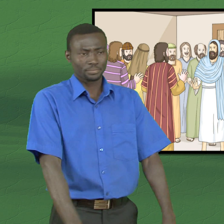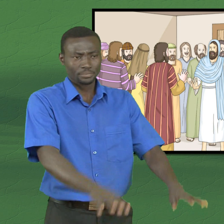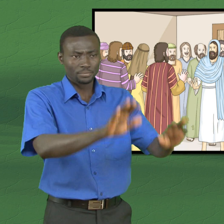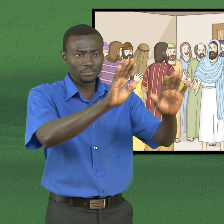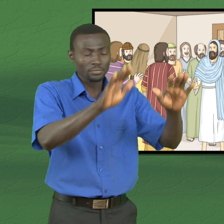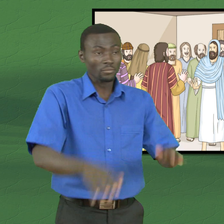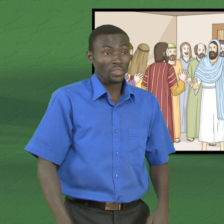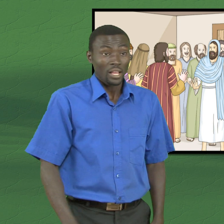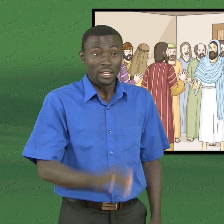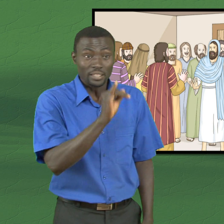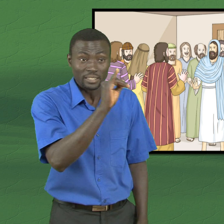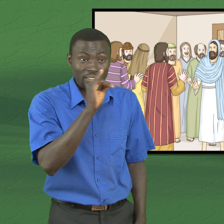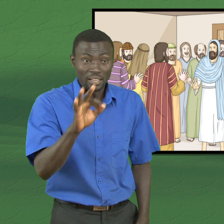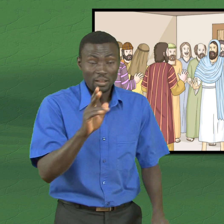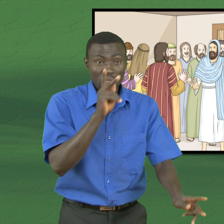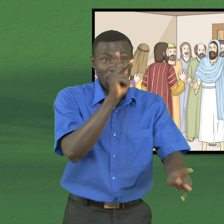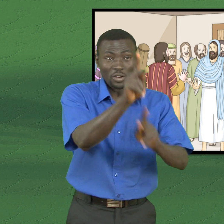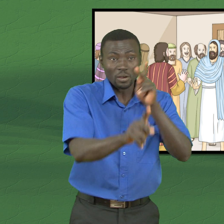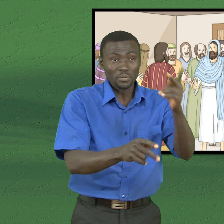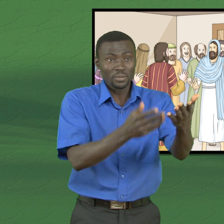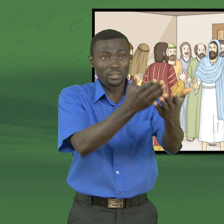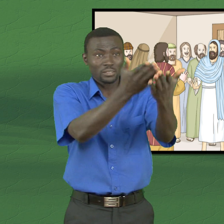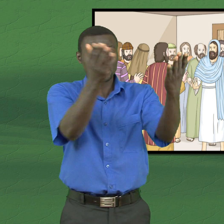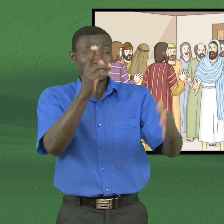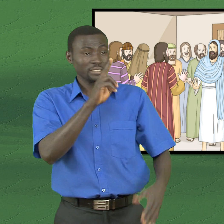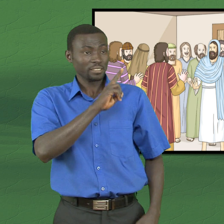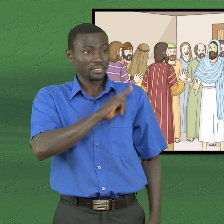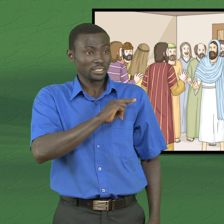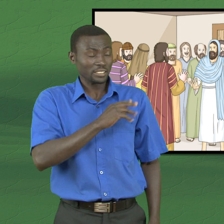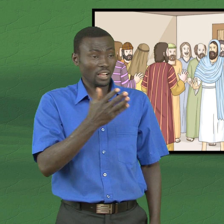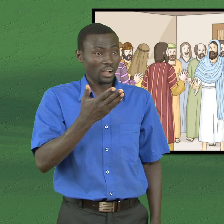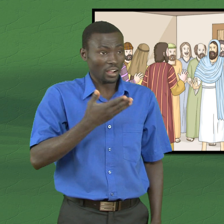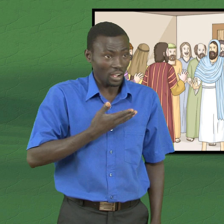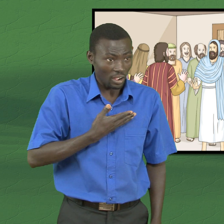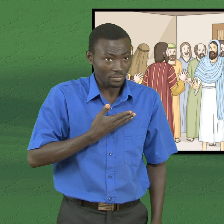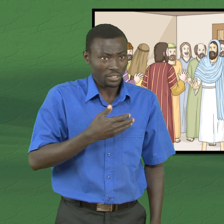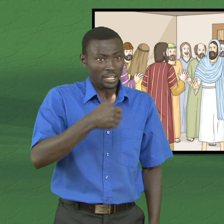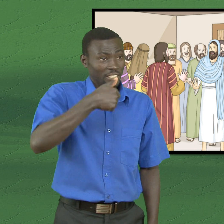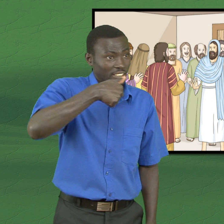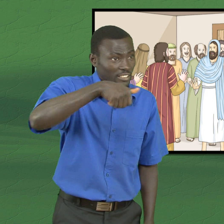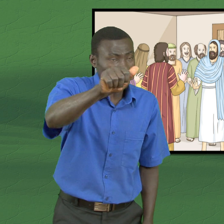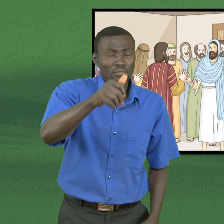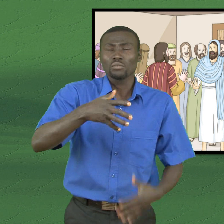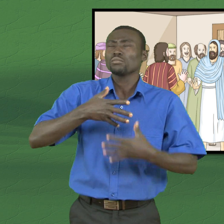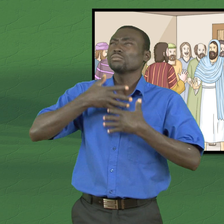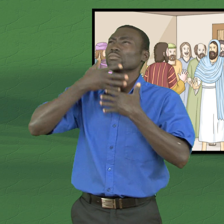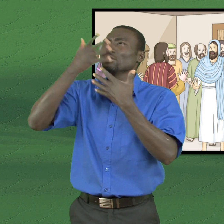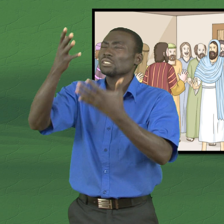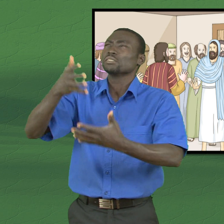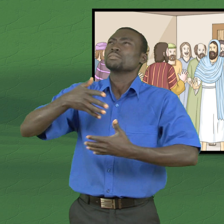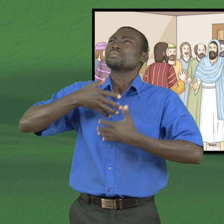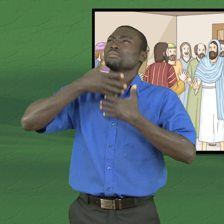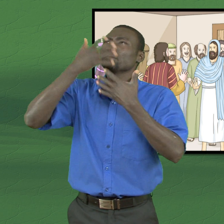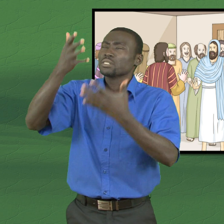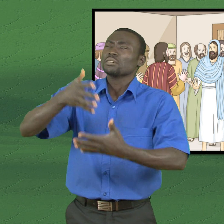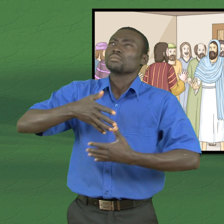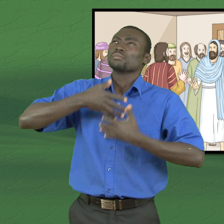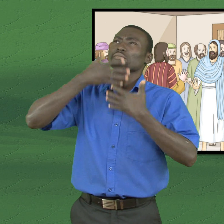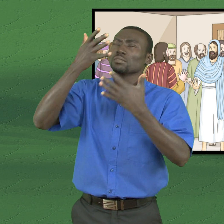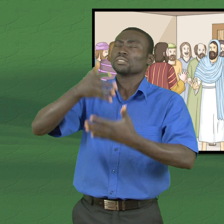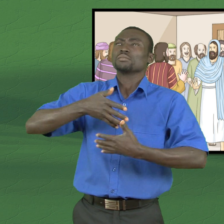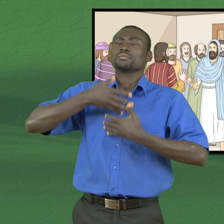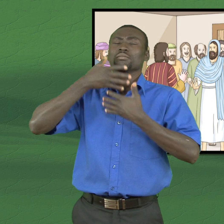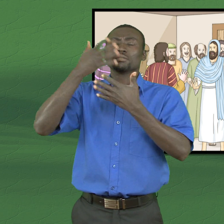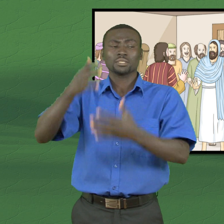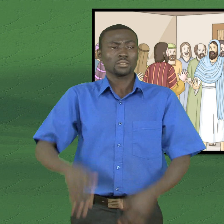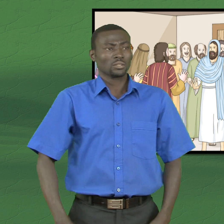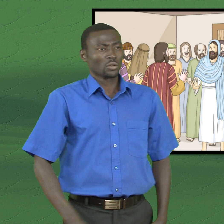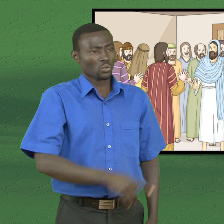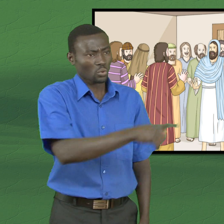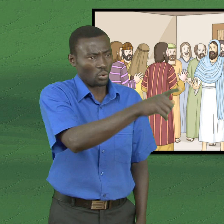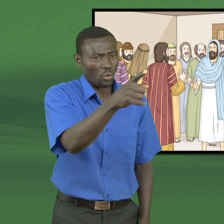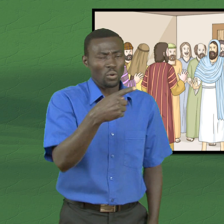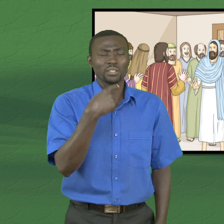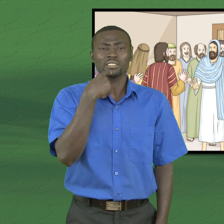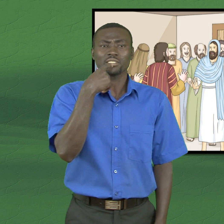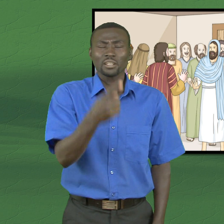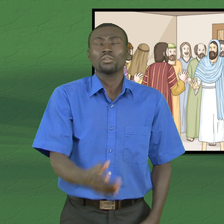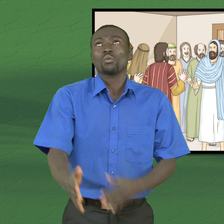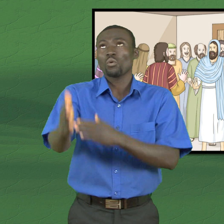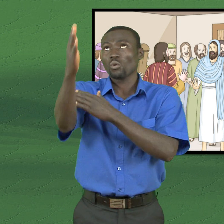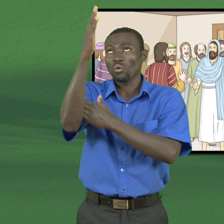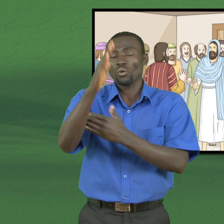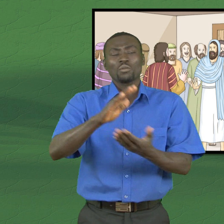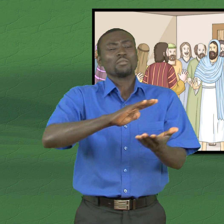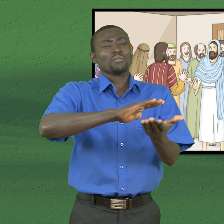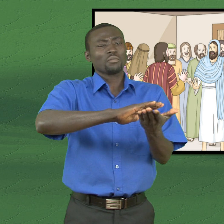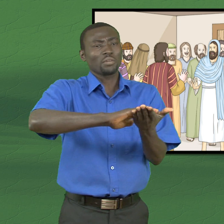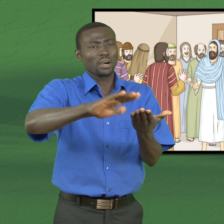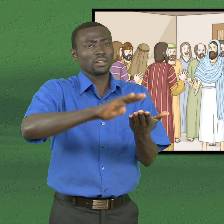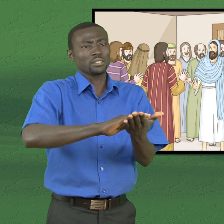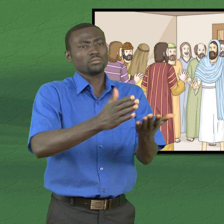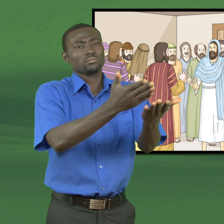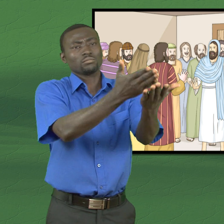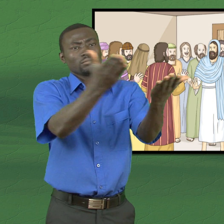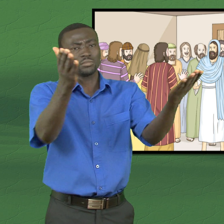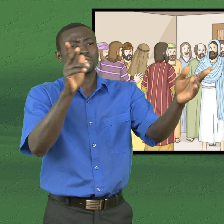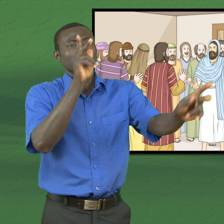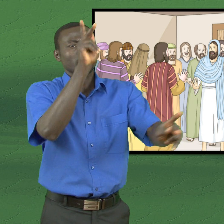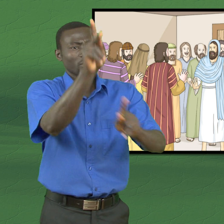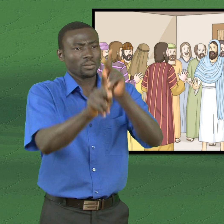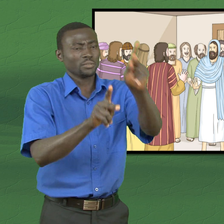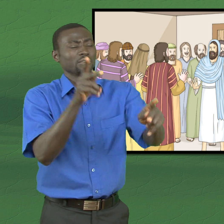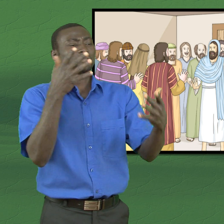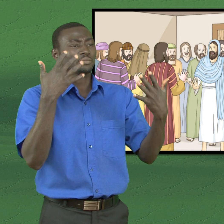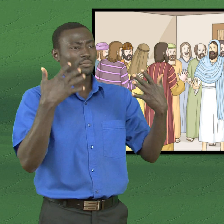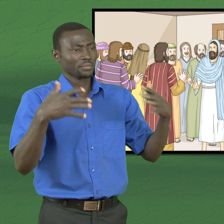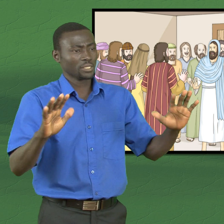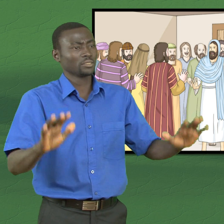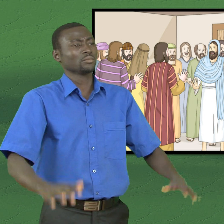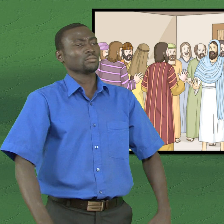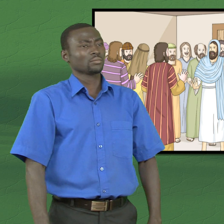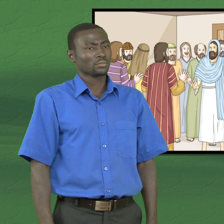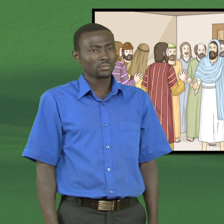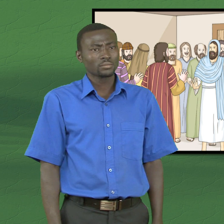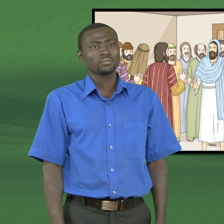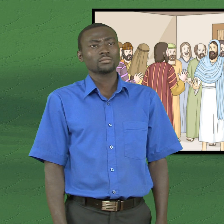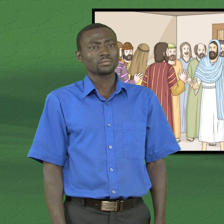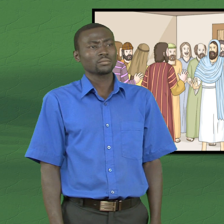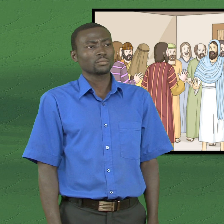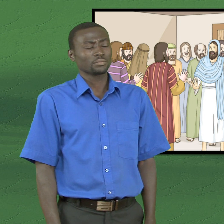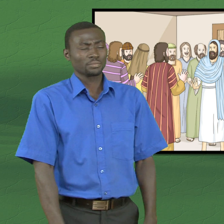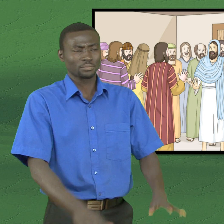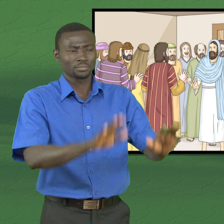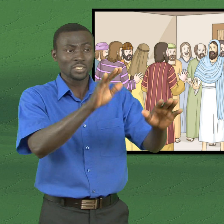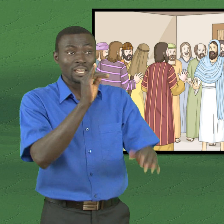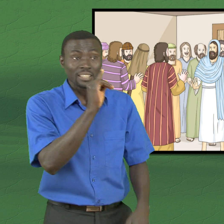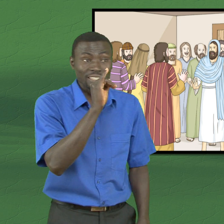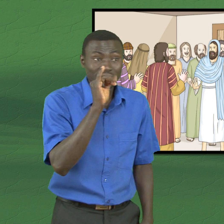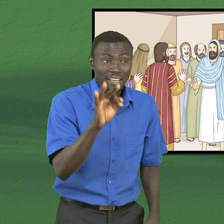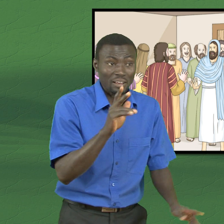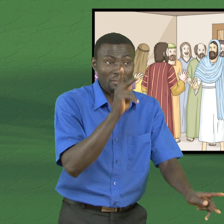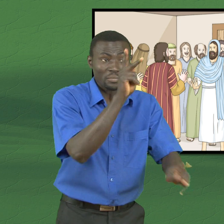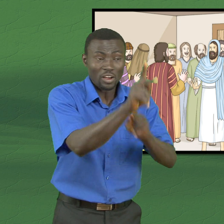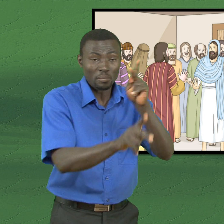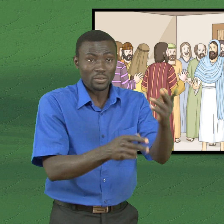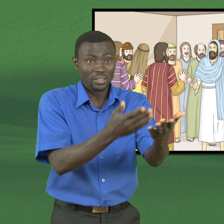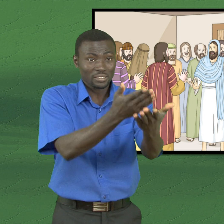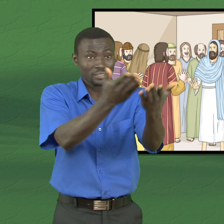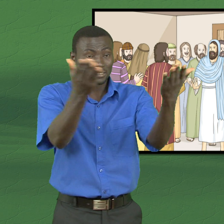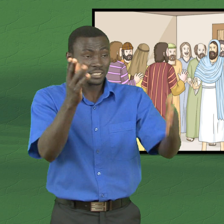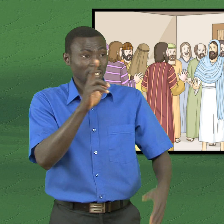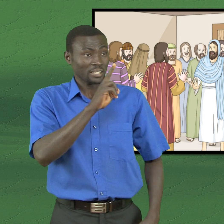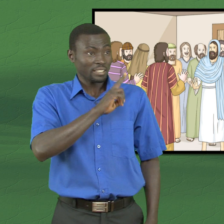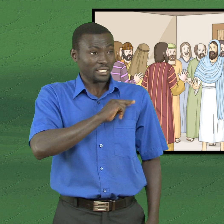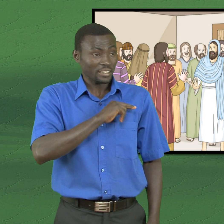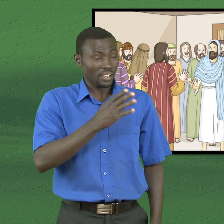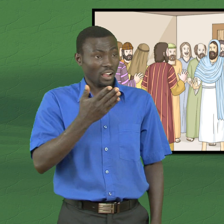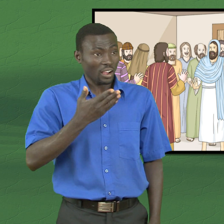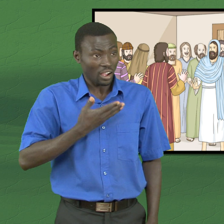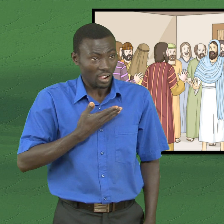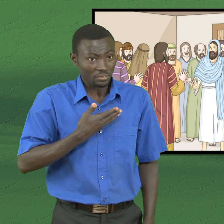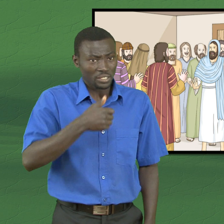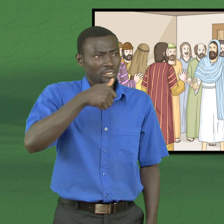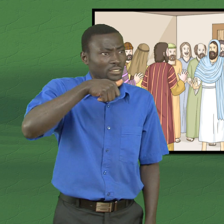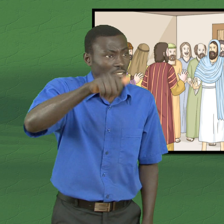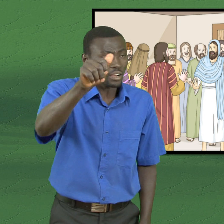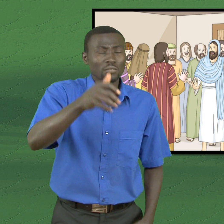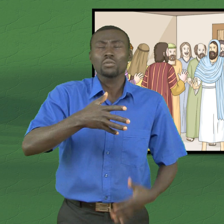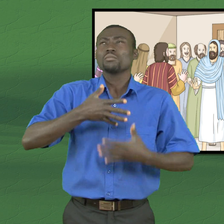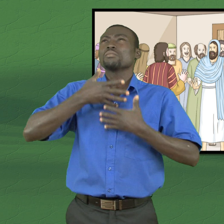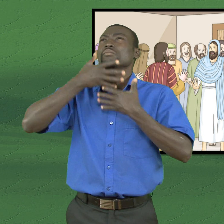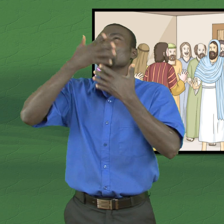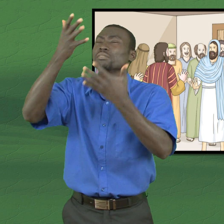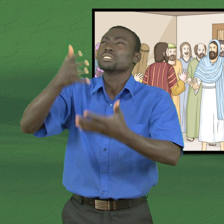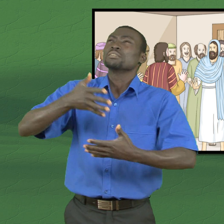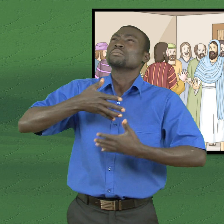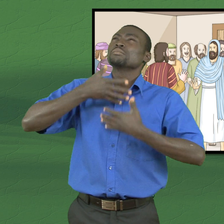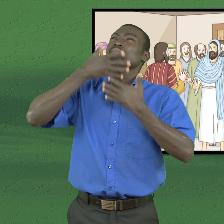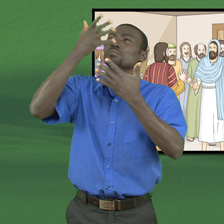If you forgive anyone his sins, they are forgiven;